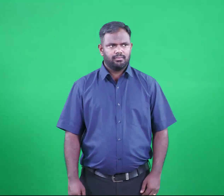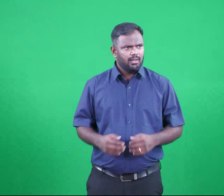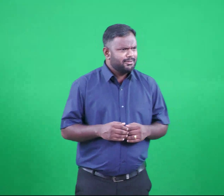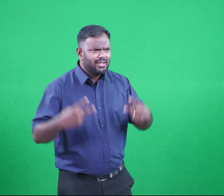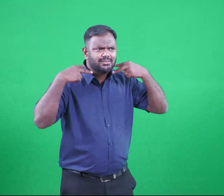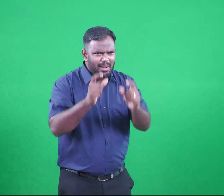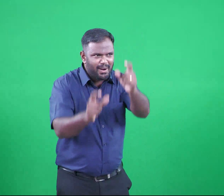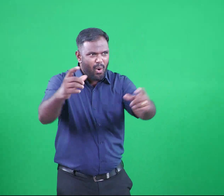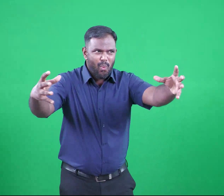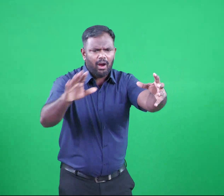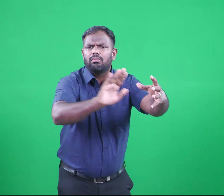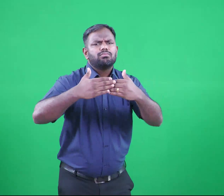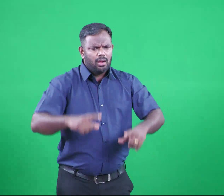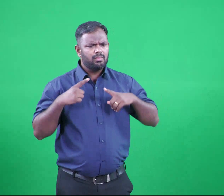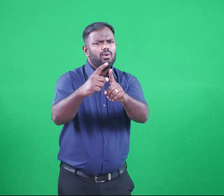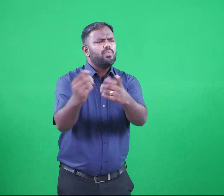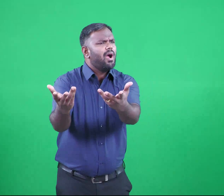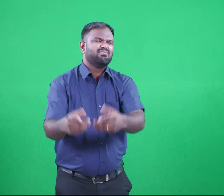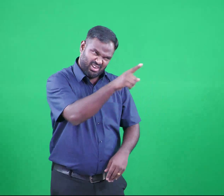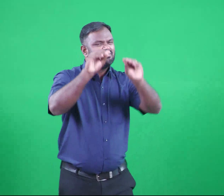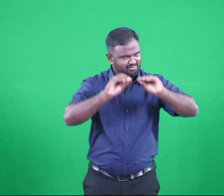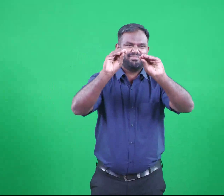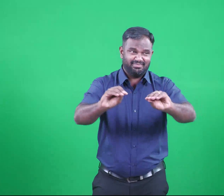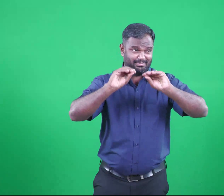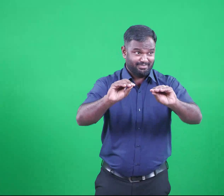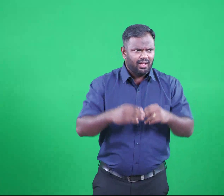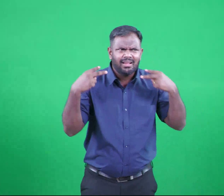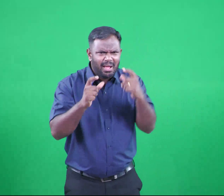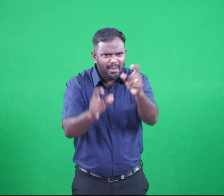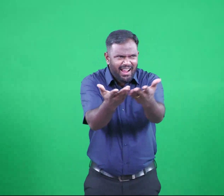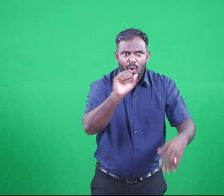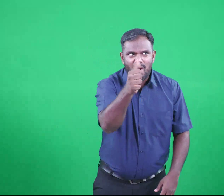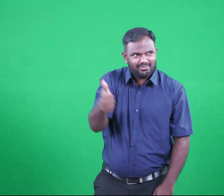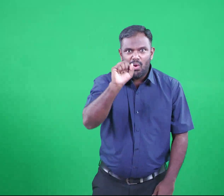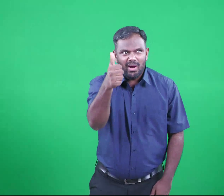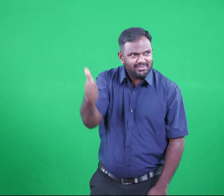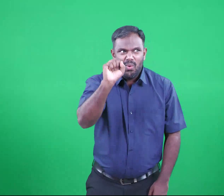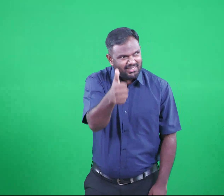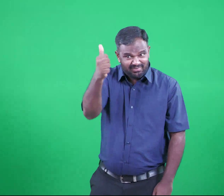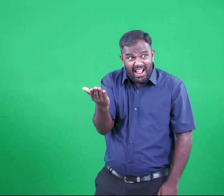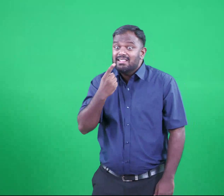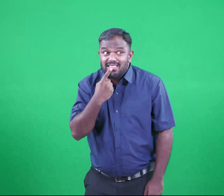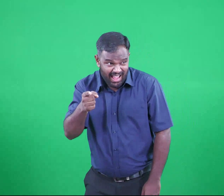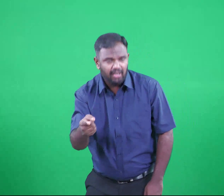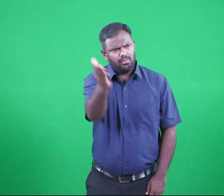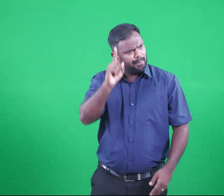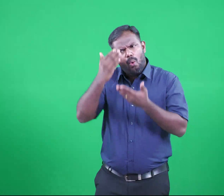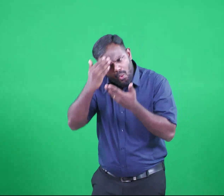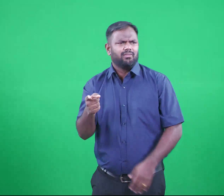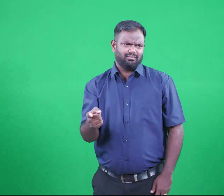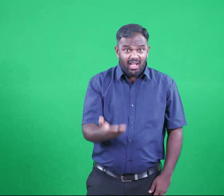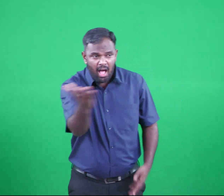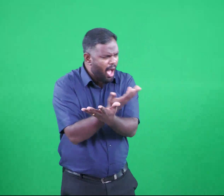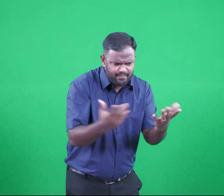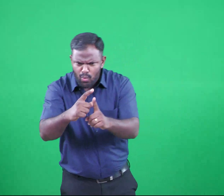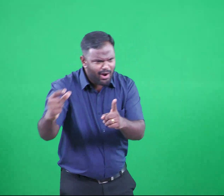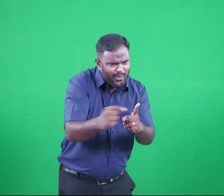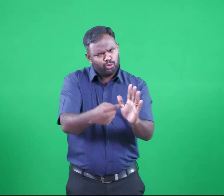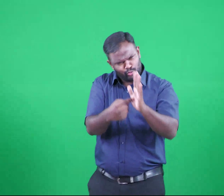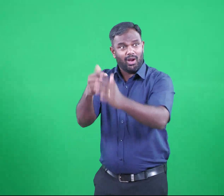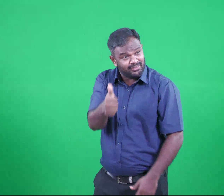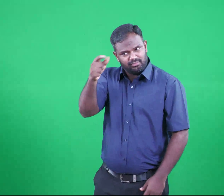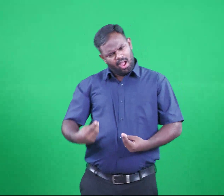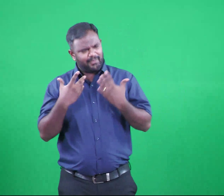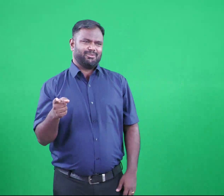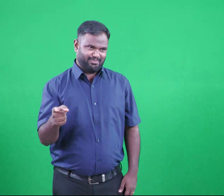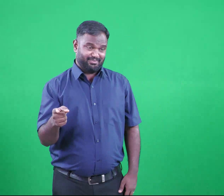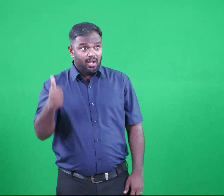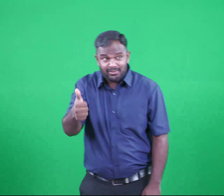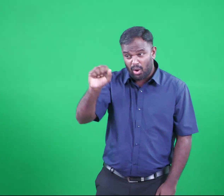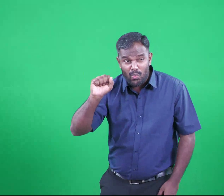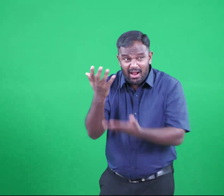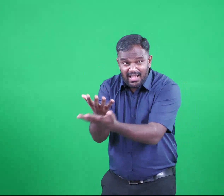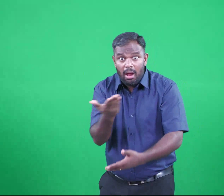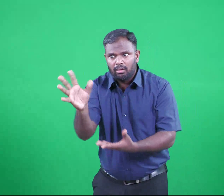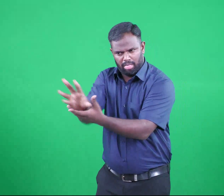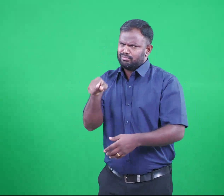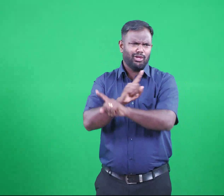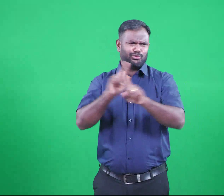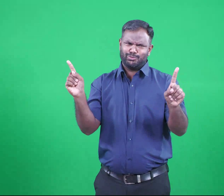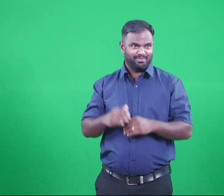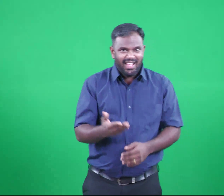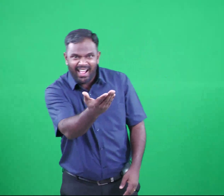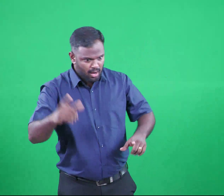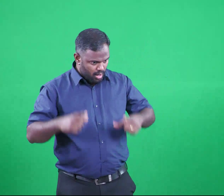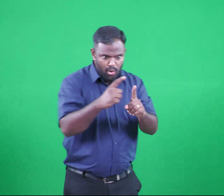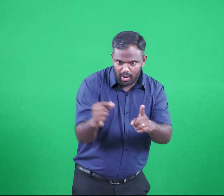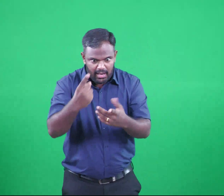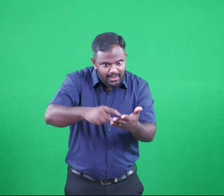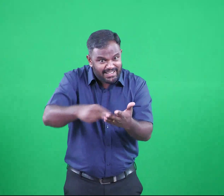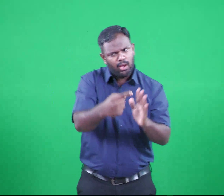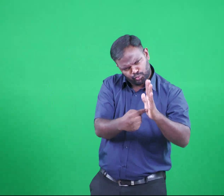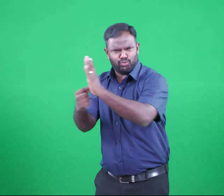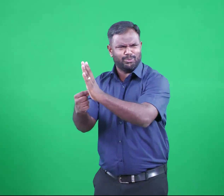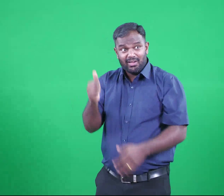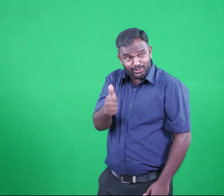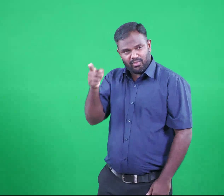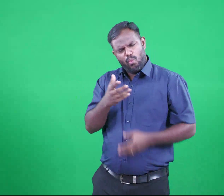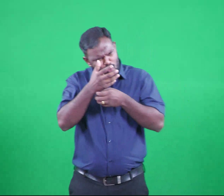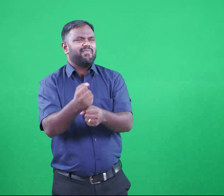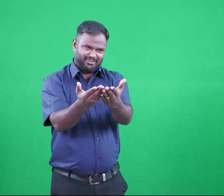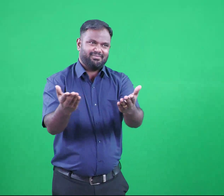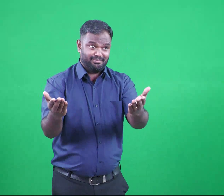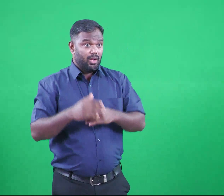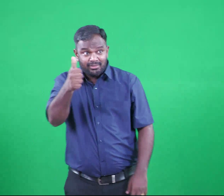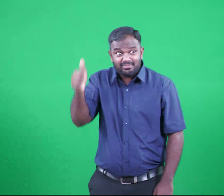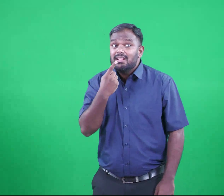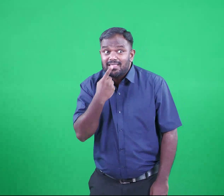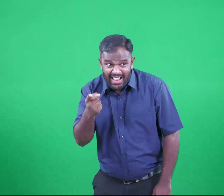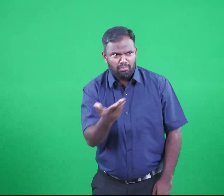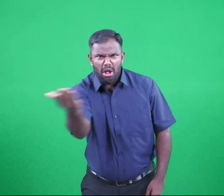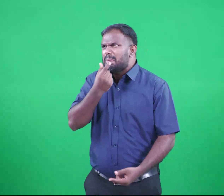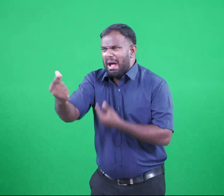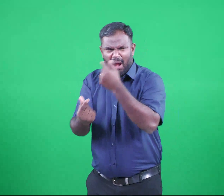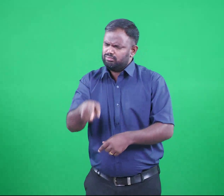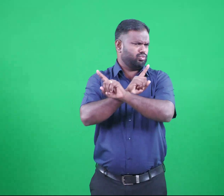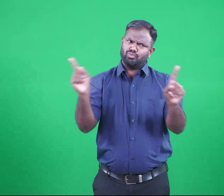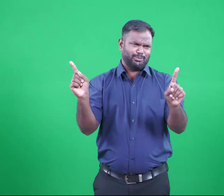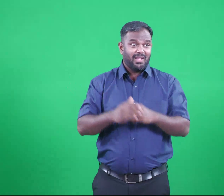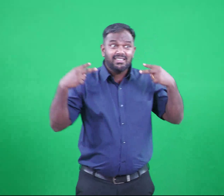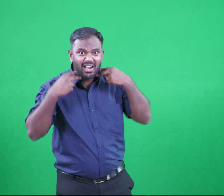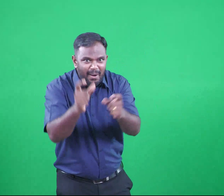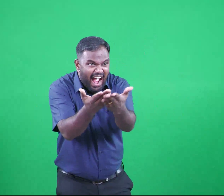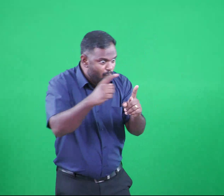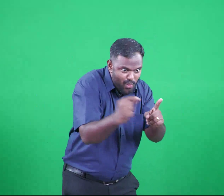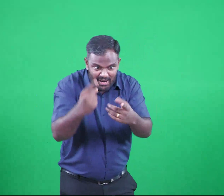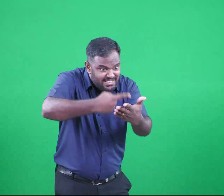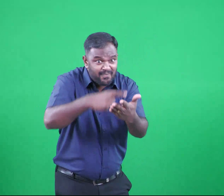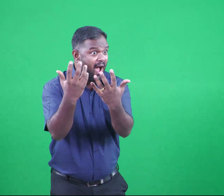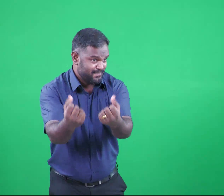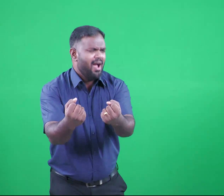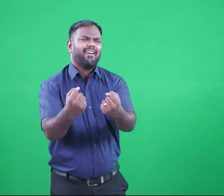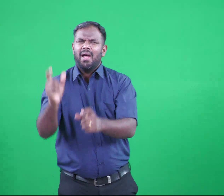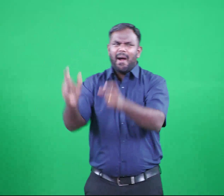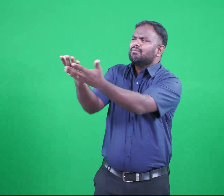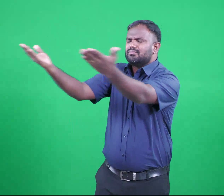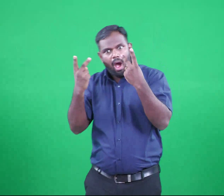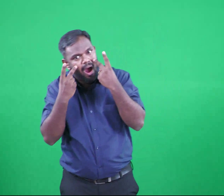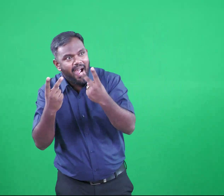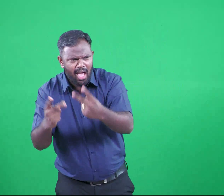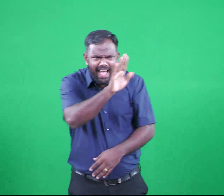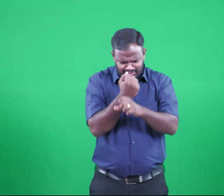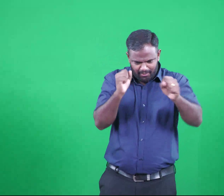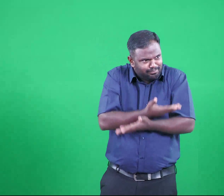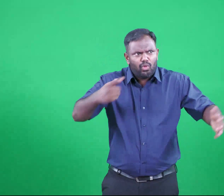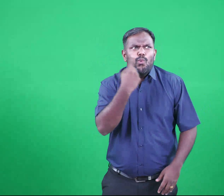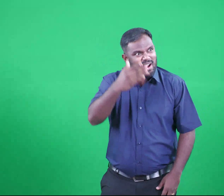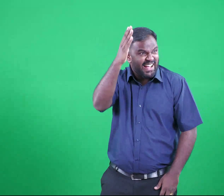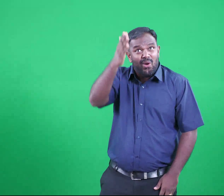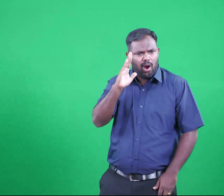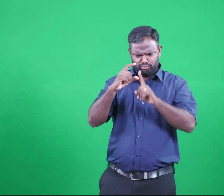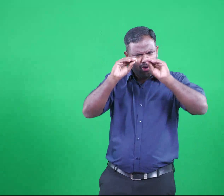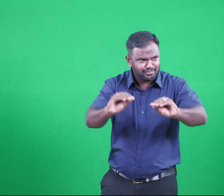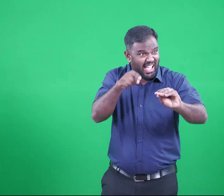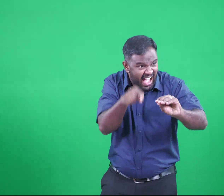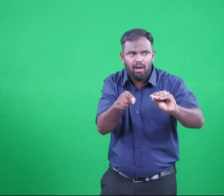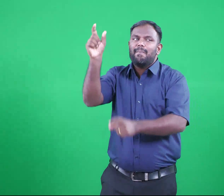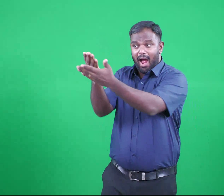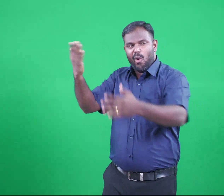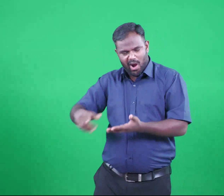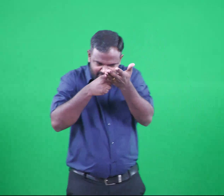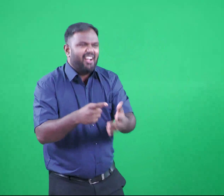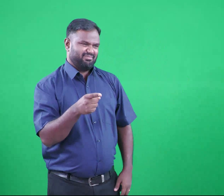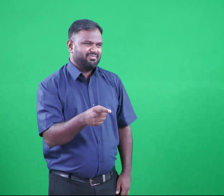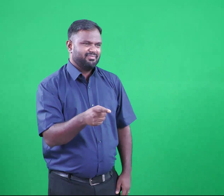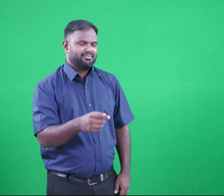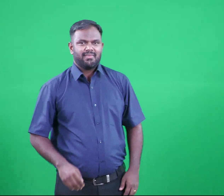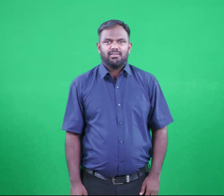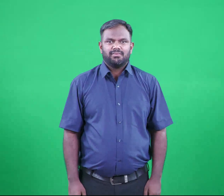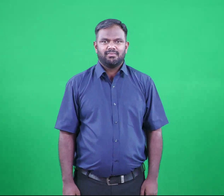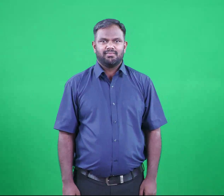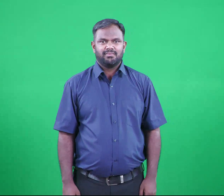Slaves are to submit to their own masters in everything, to be well-pleasing, not argumentative, not stealing from them, but showing all good faith, so that in every respect they will adorn the teaching about God our Savior.